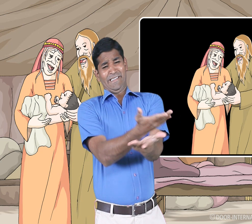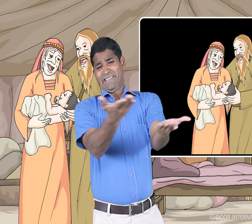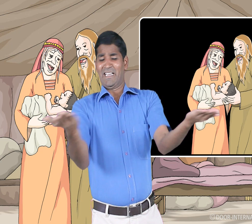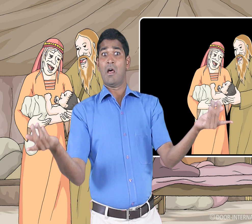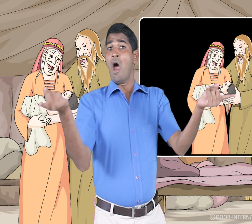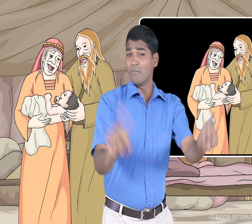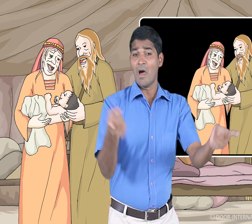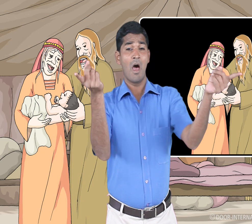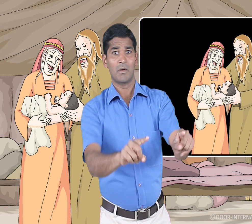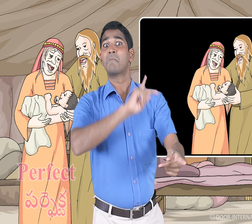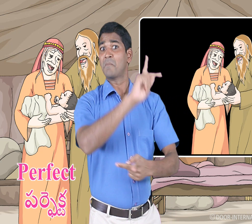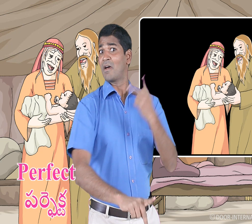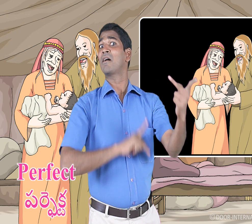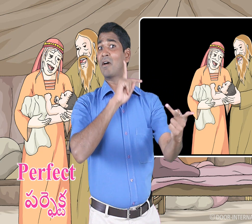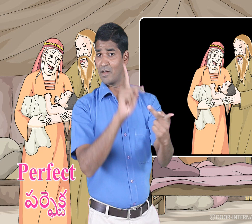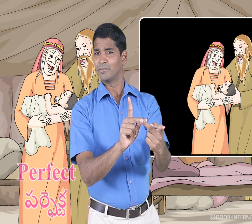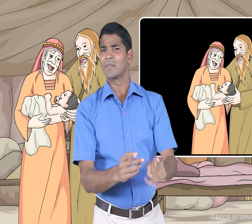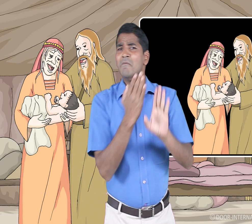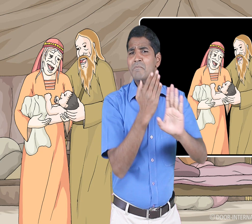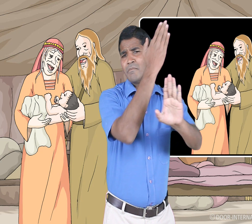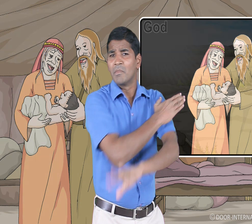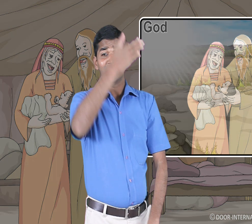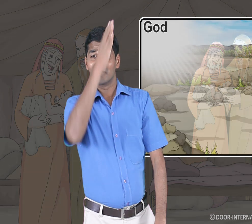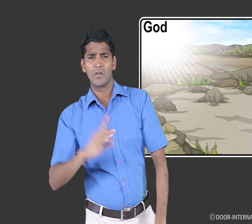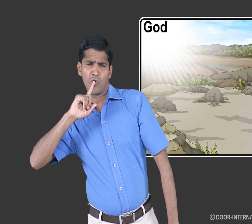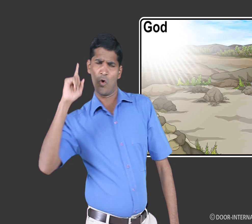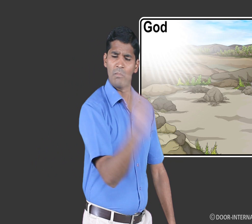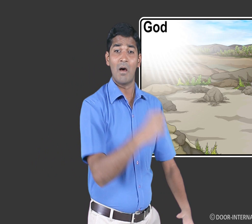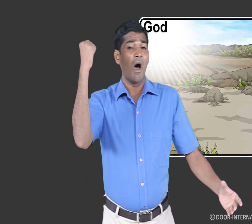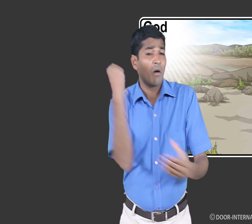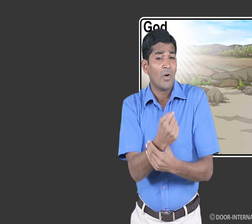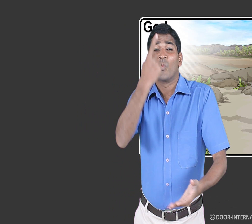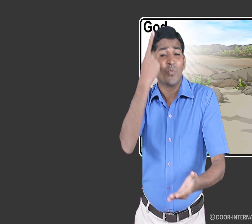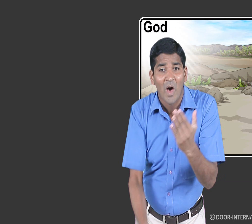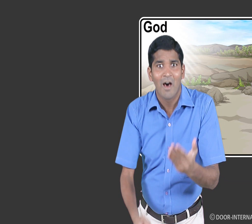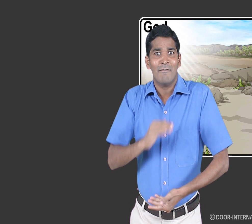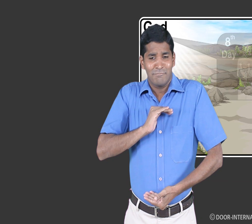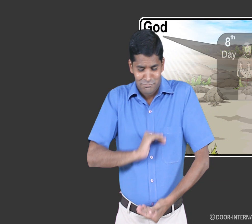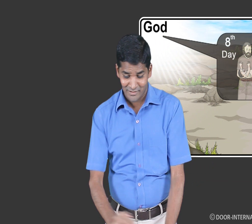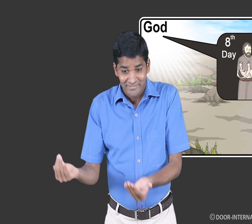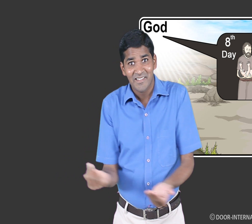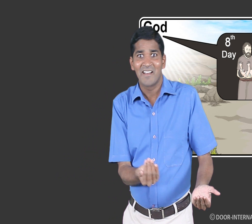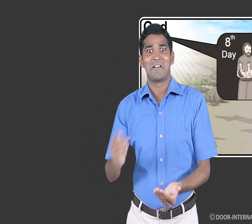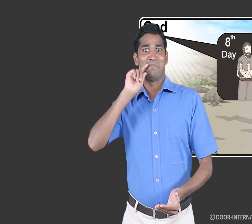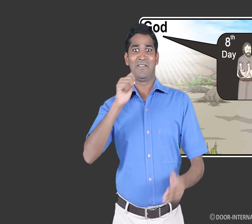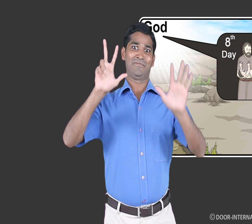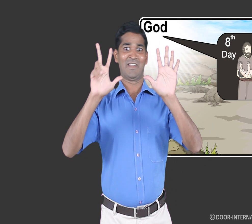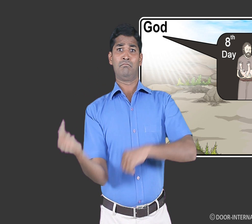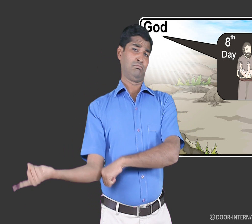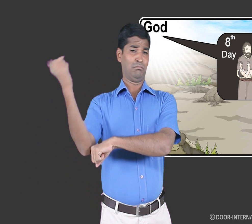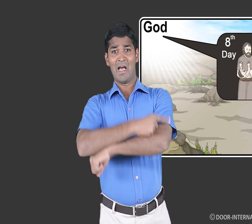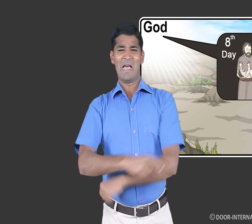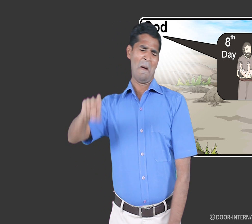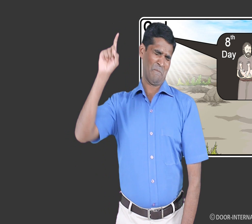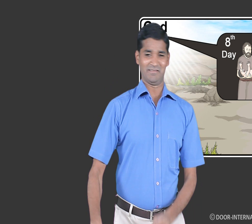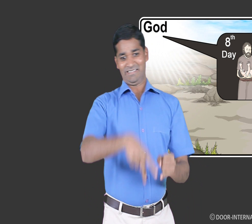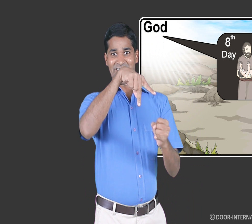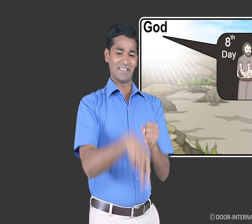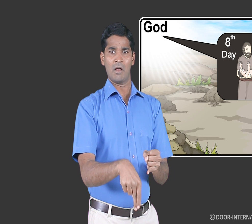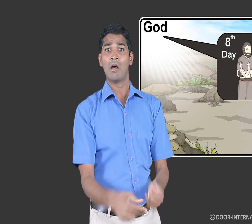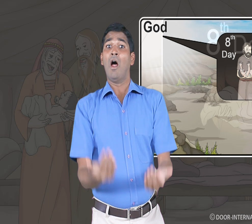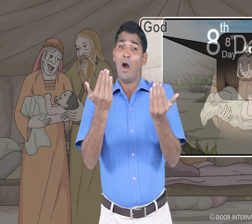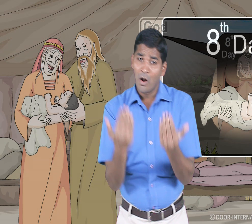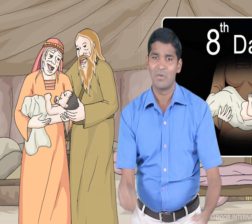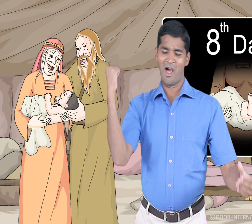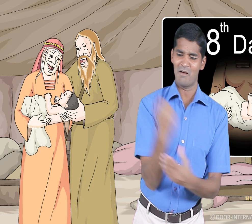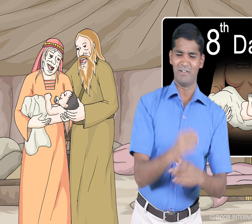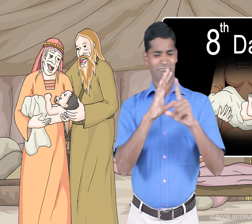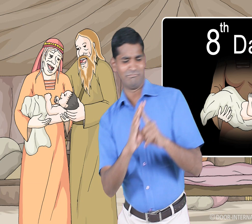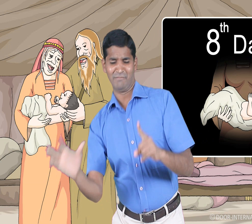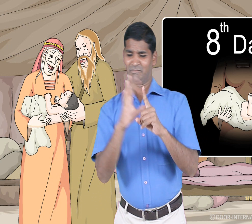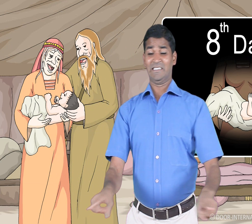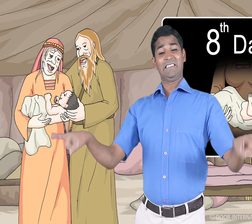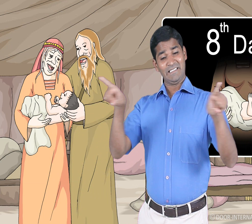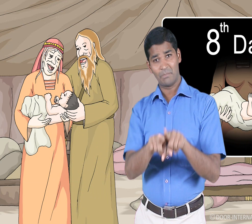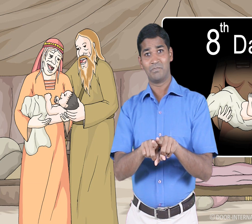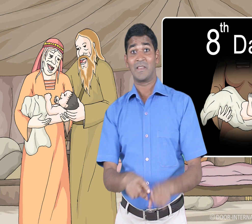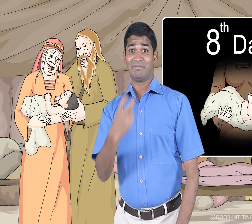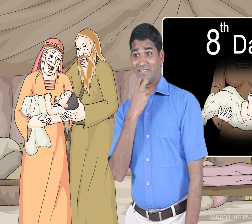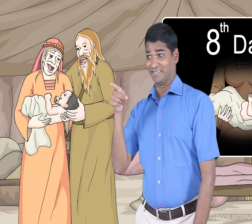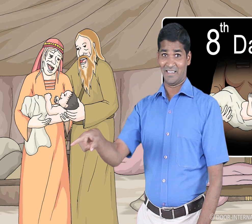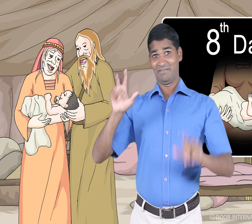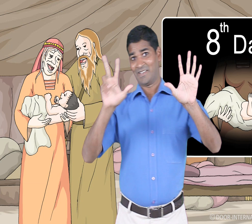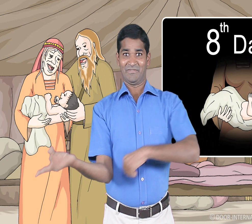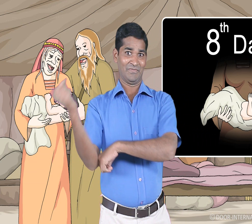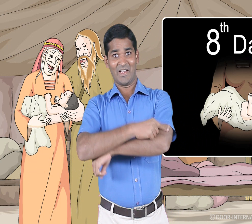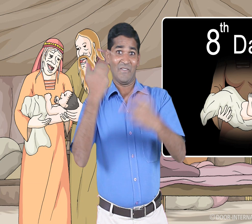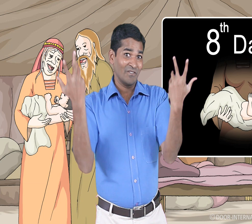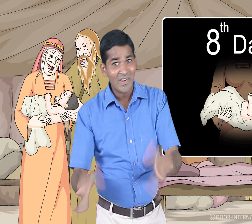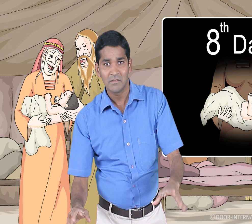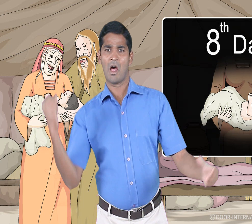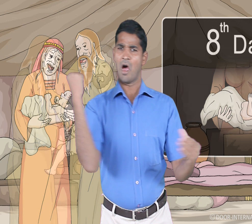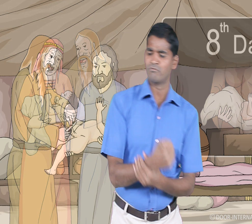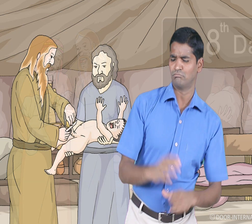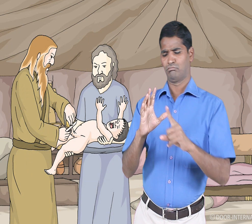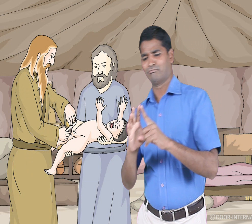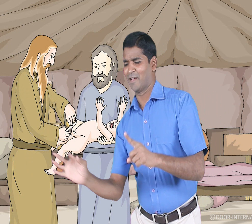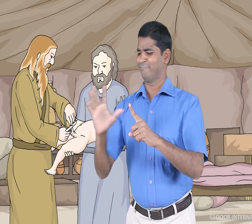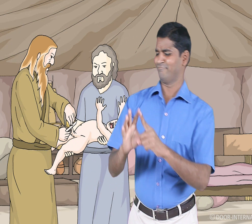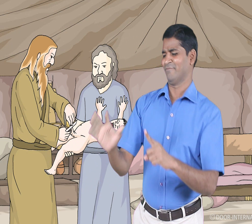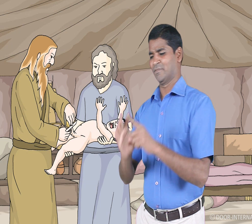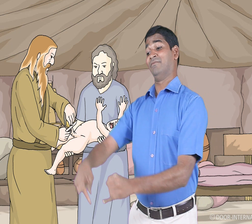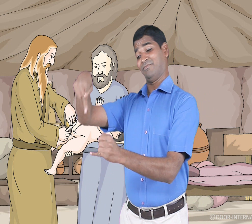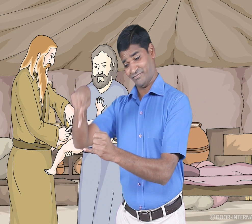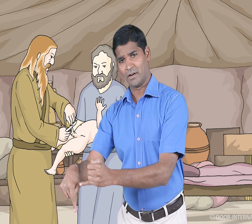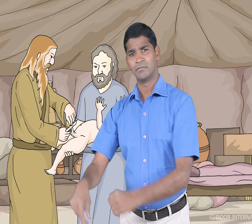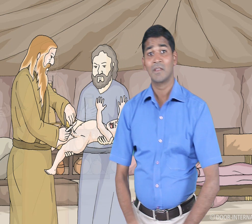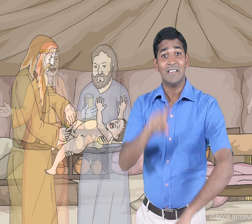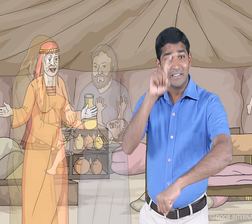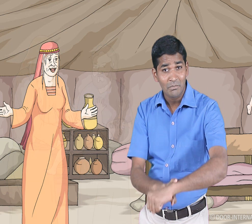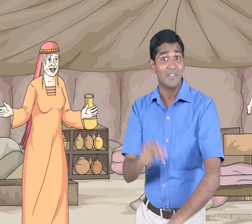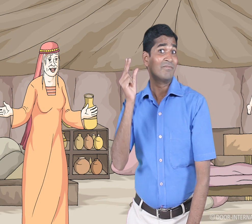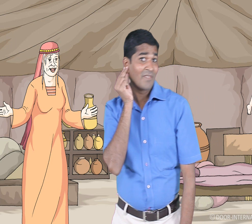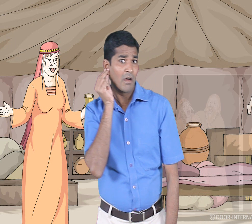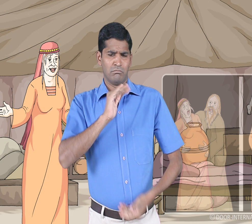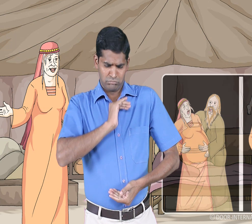When his son Isaac was eight days old, Abraham circumcised him, as God had commanded him.